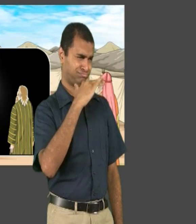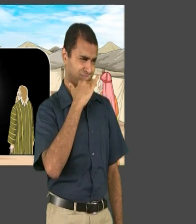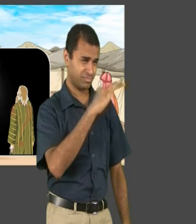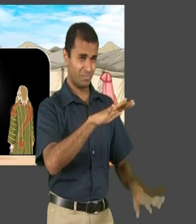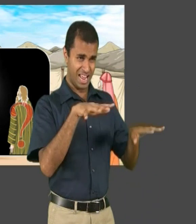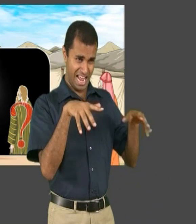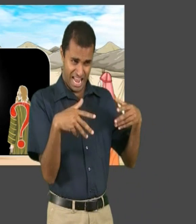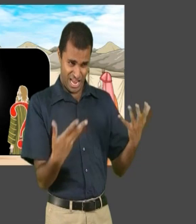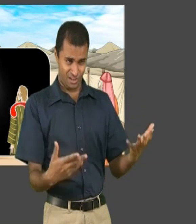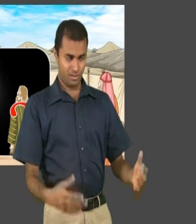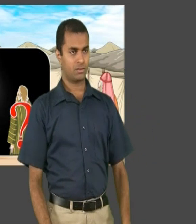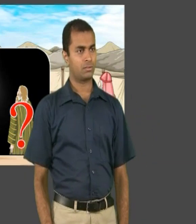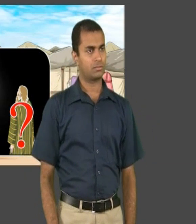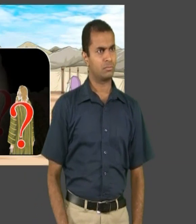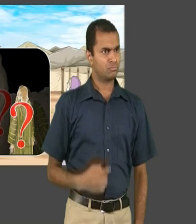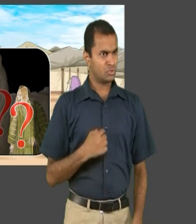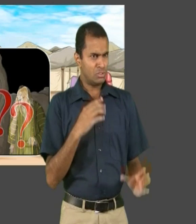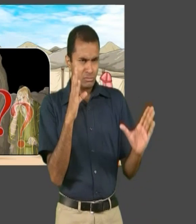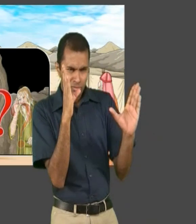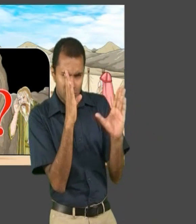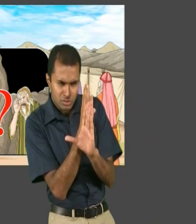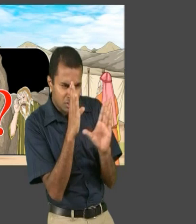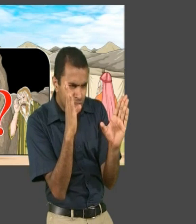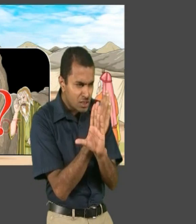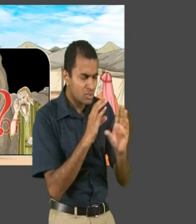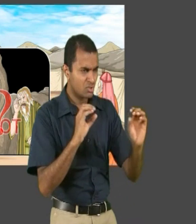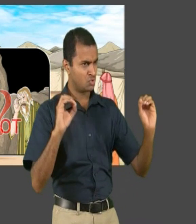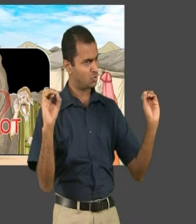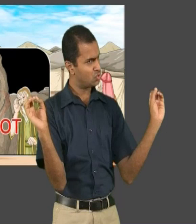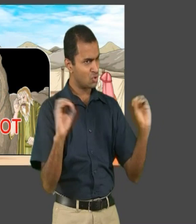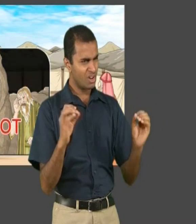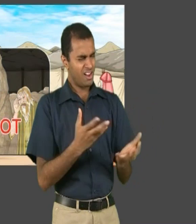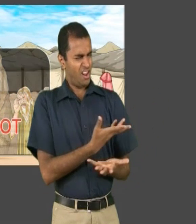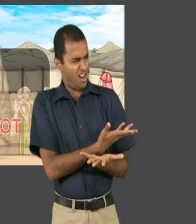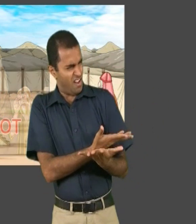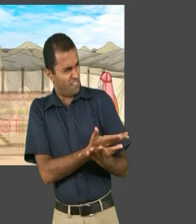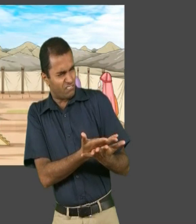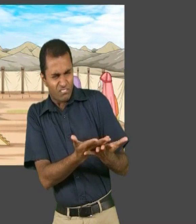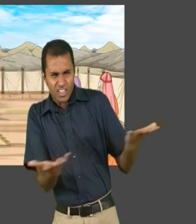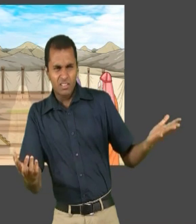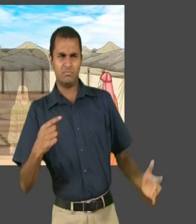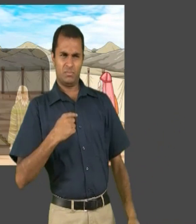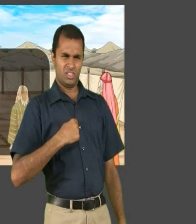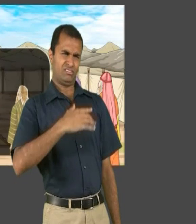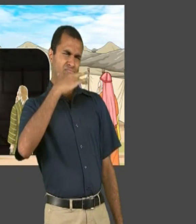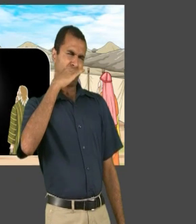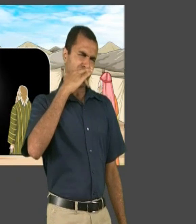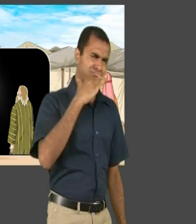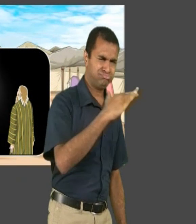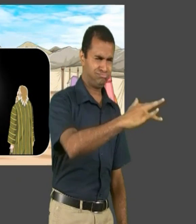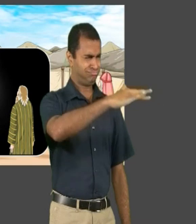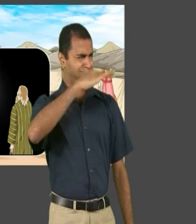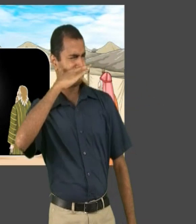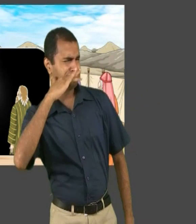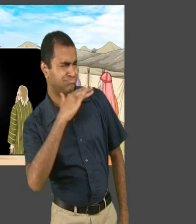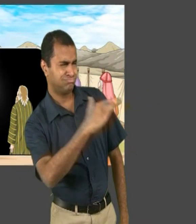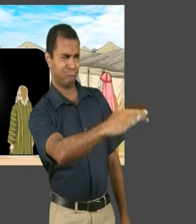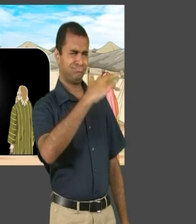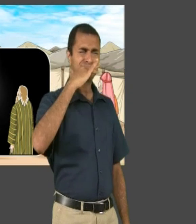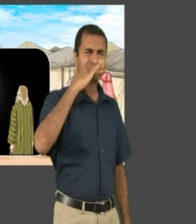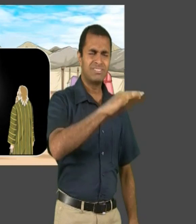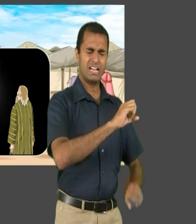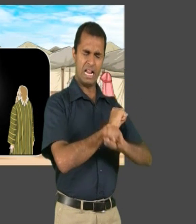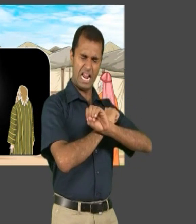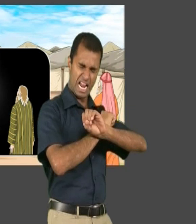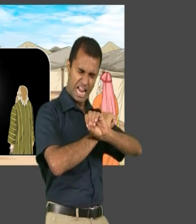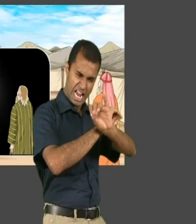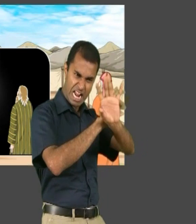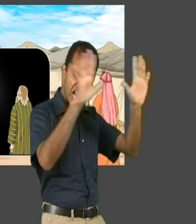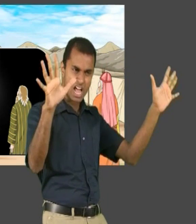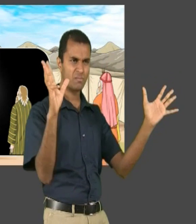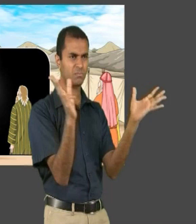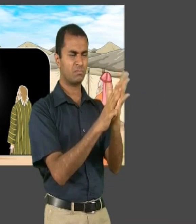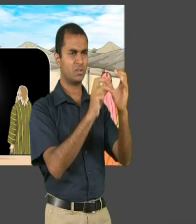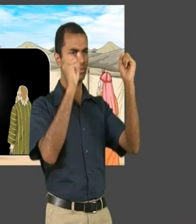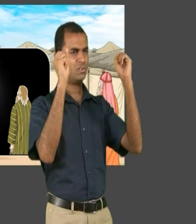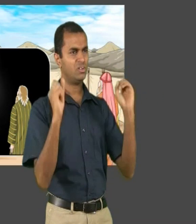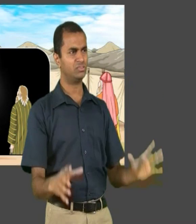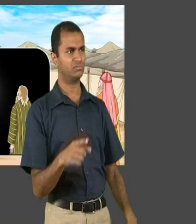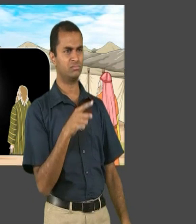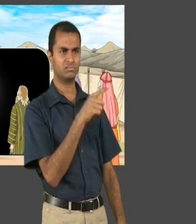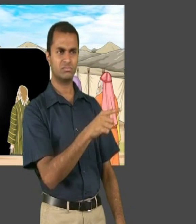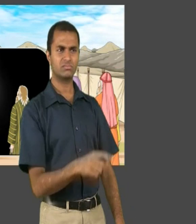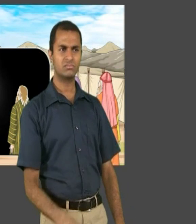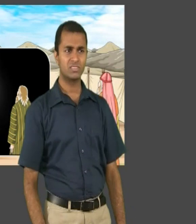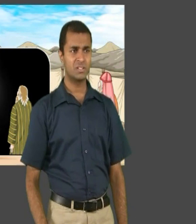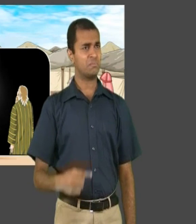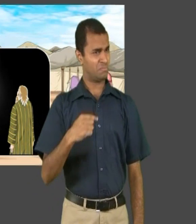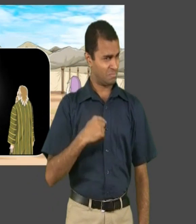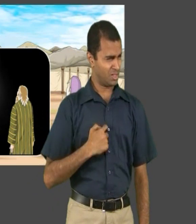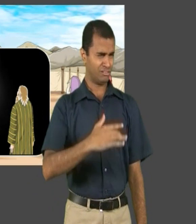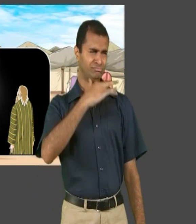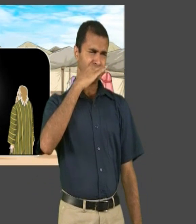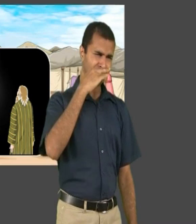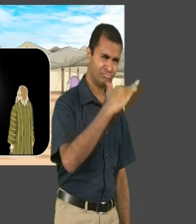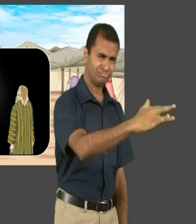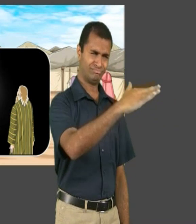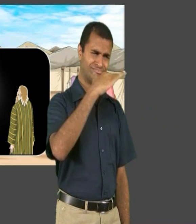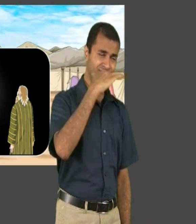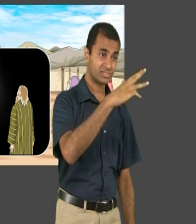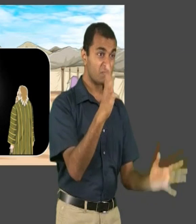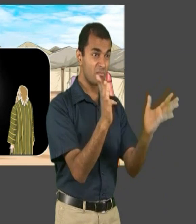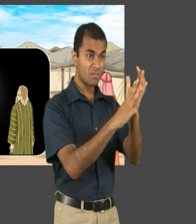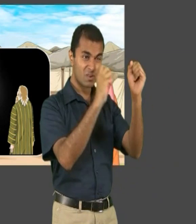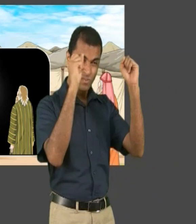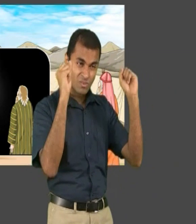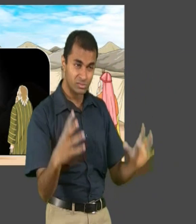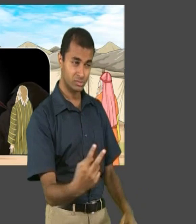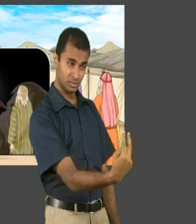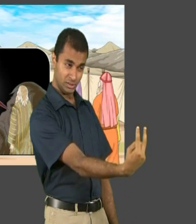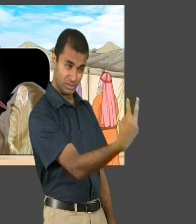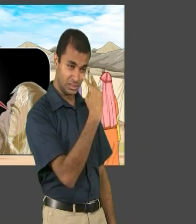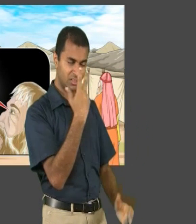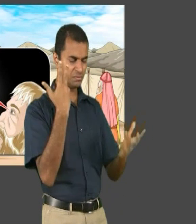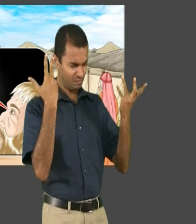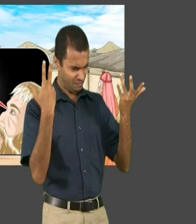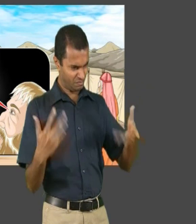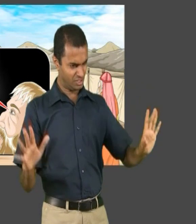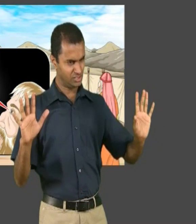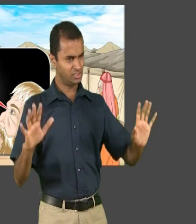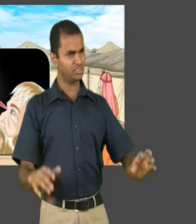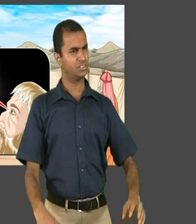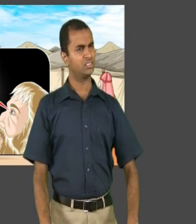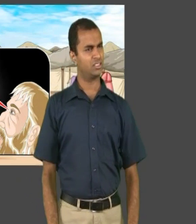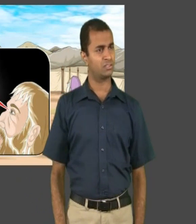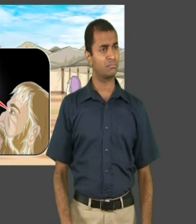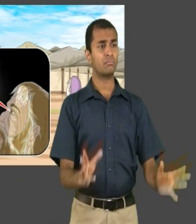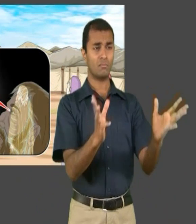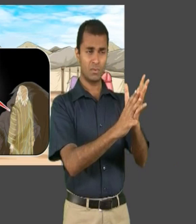I speak with him face to face, clearly and not in riddles;